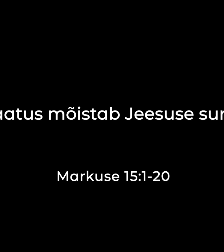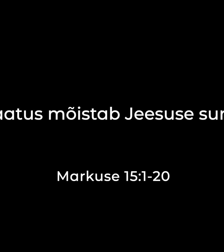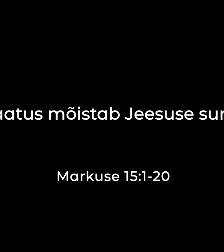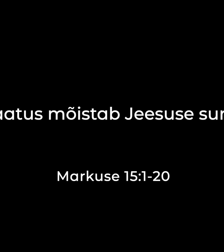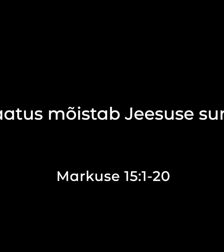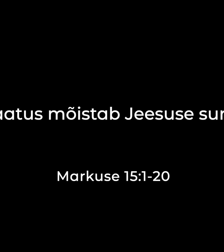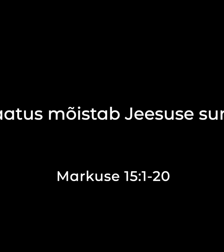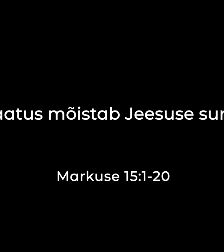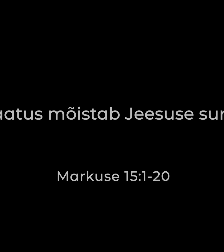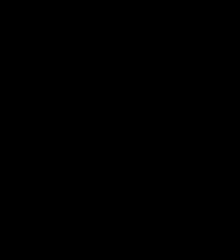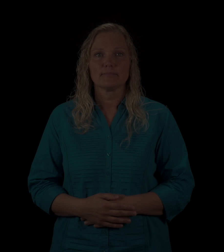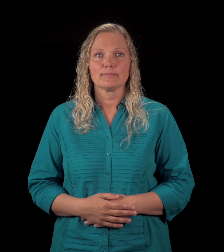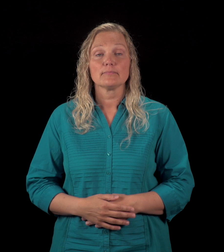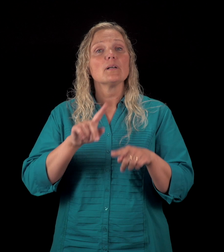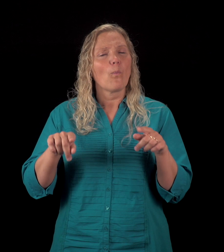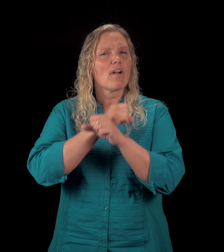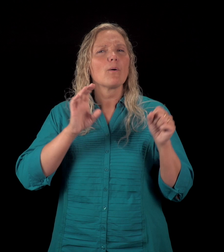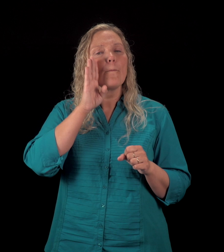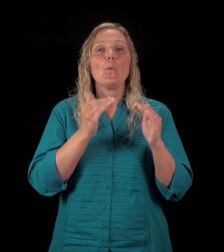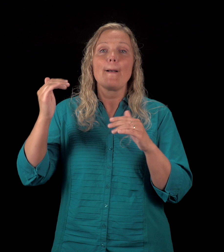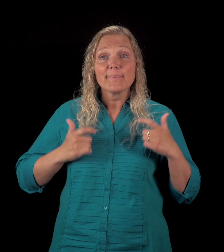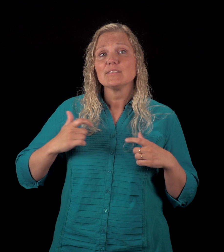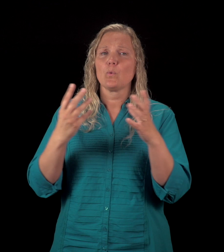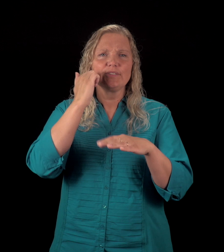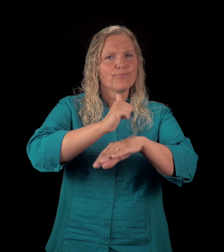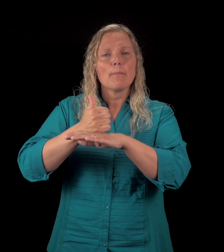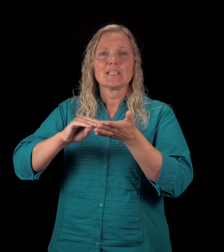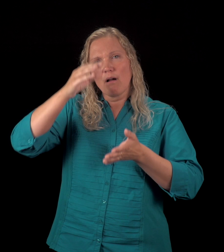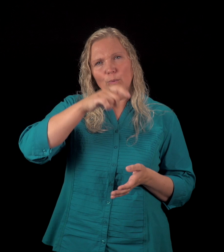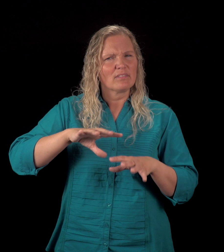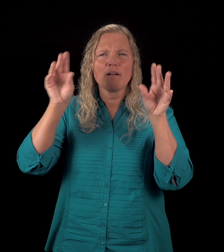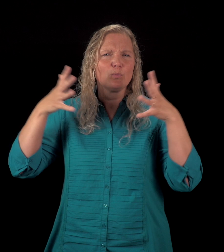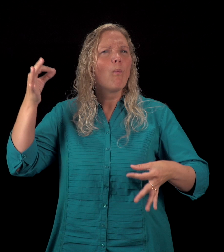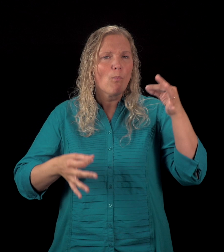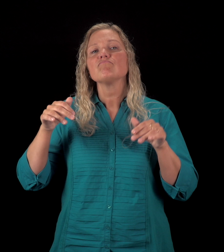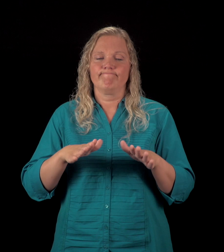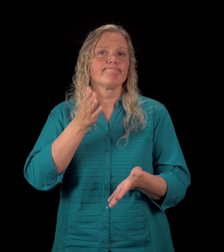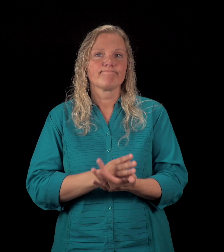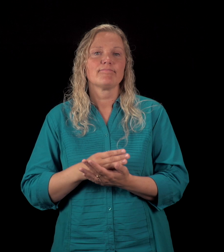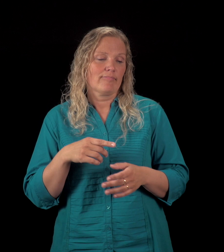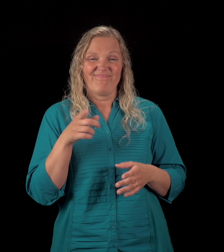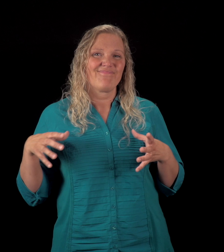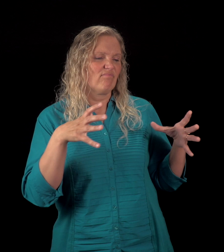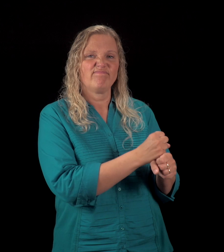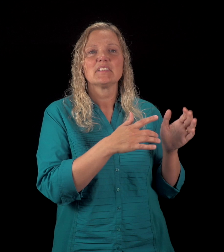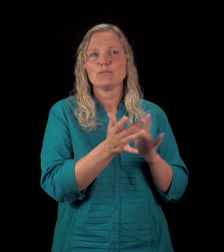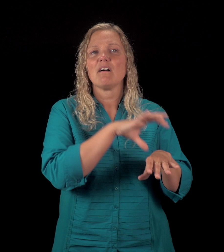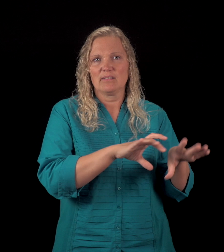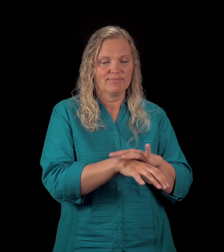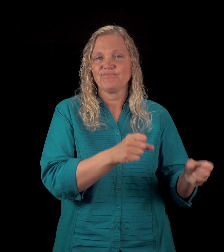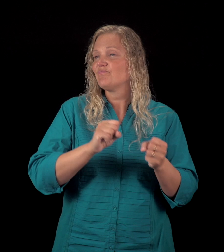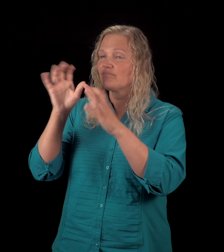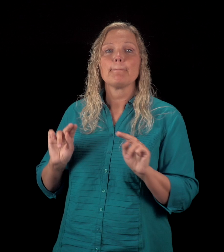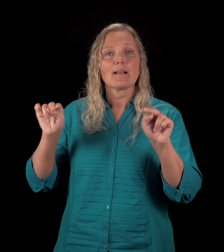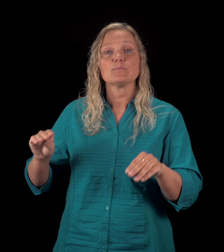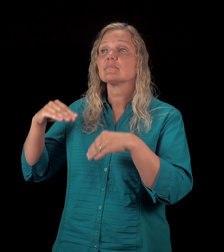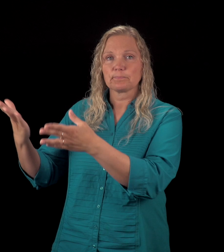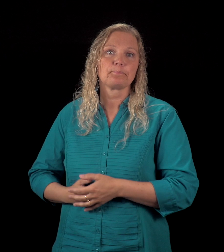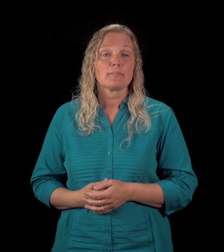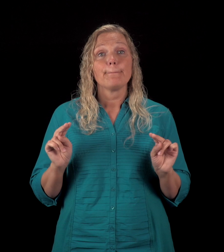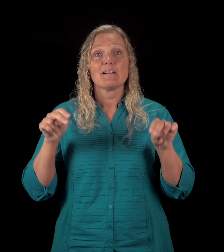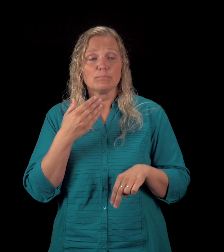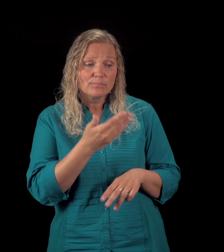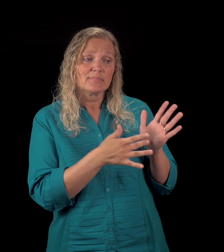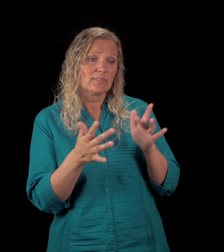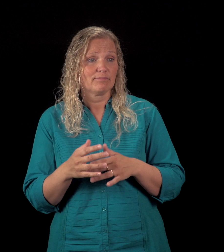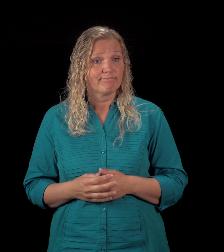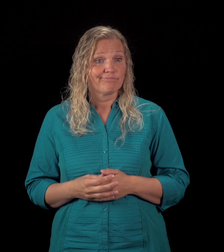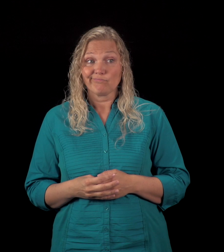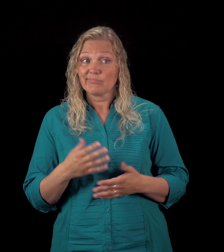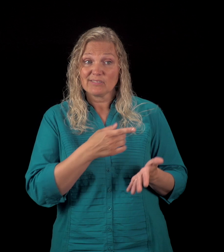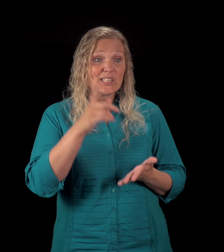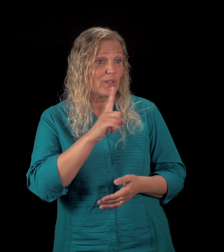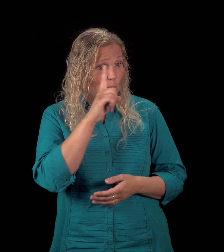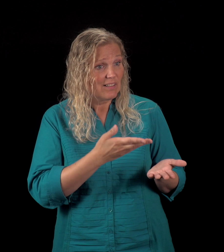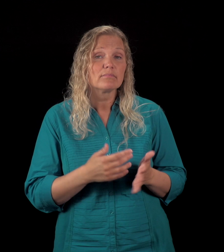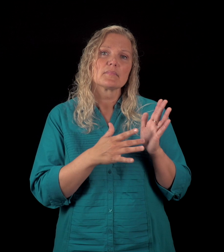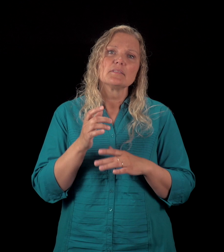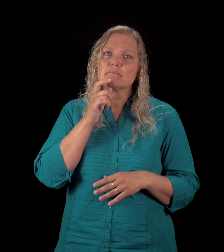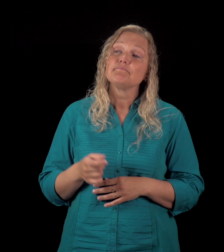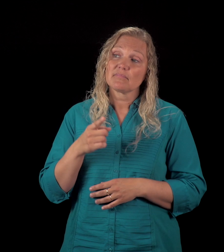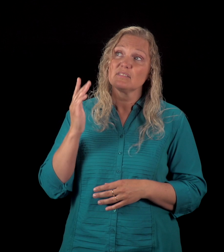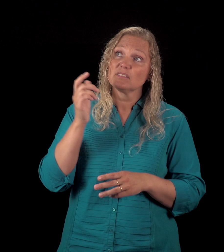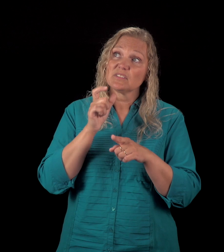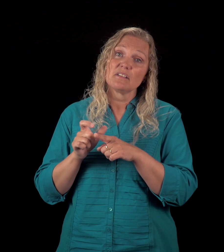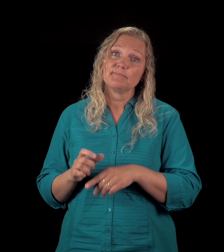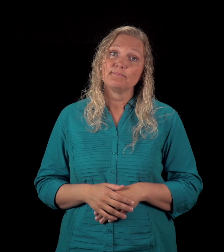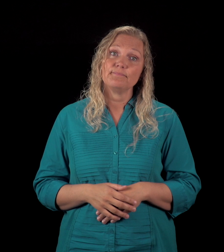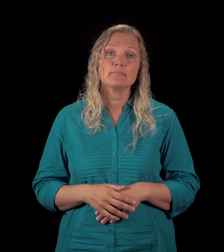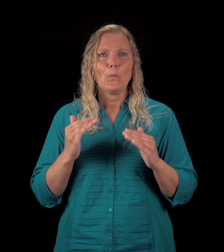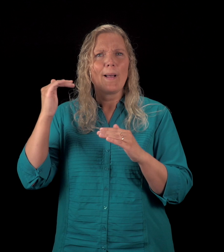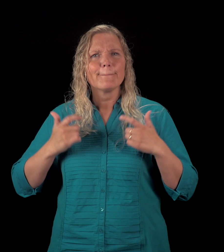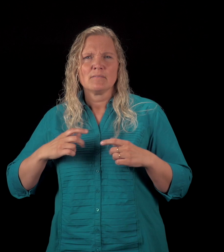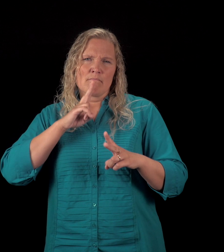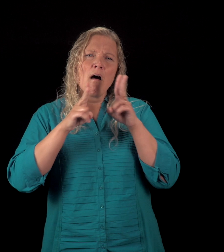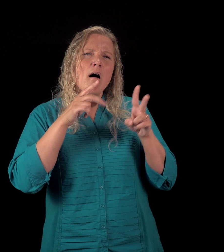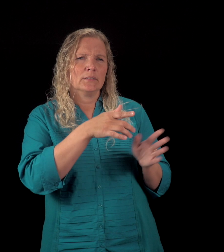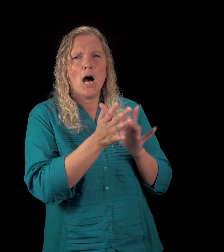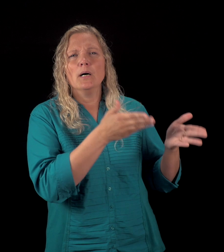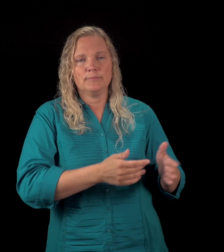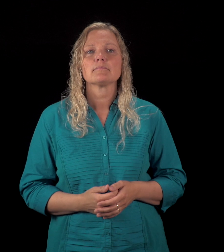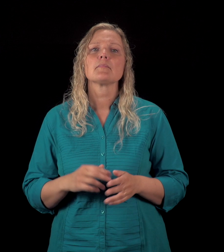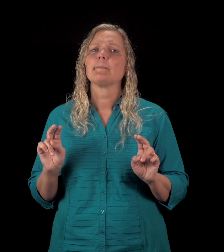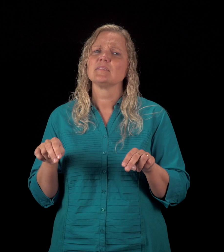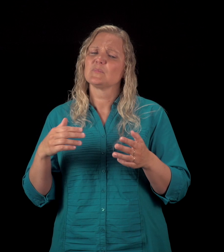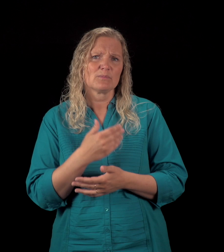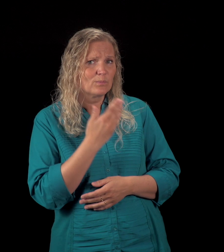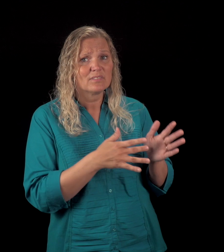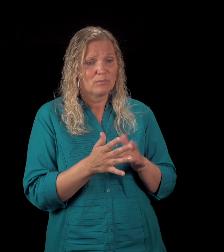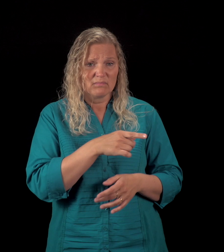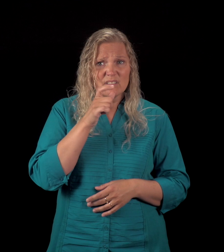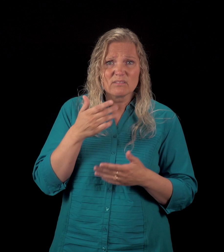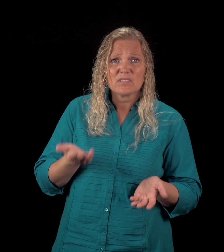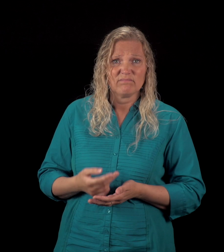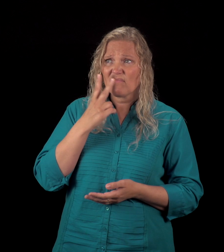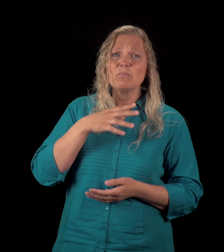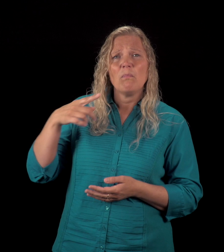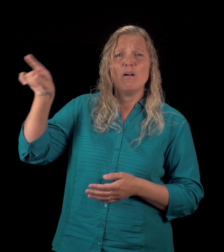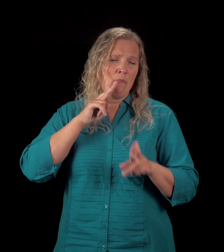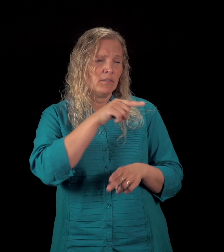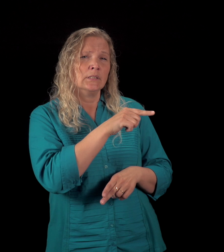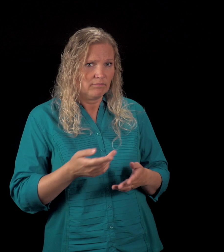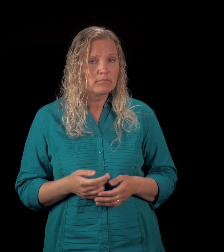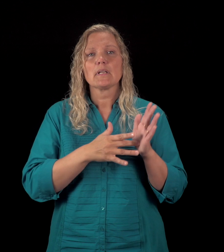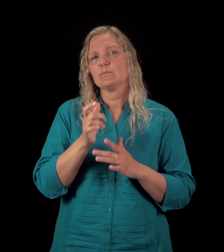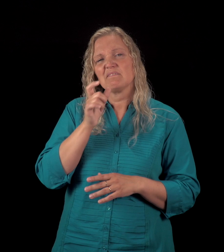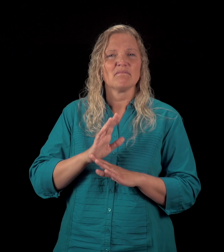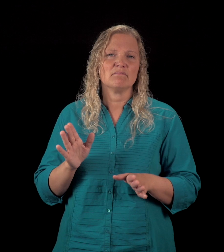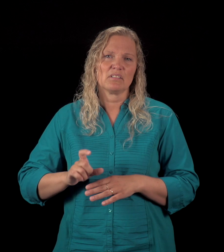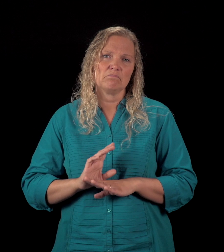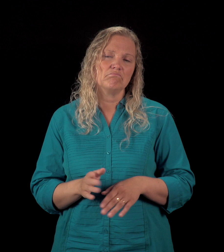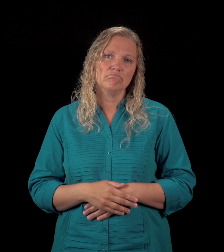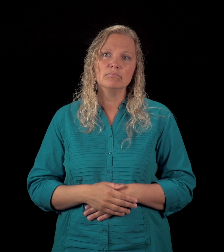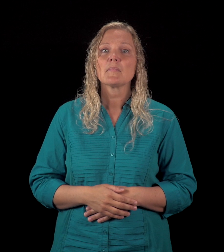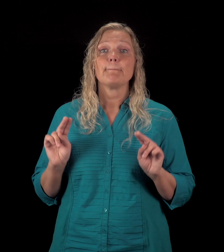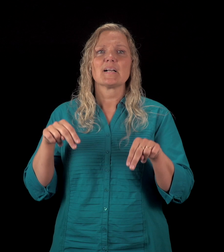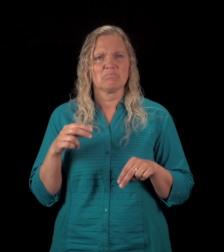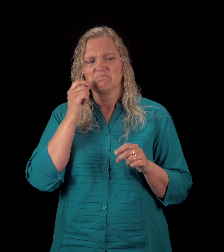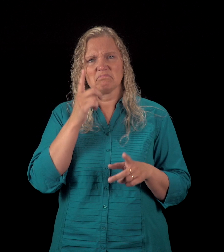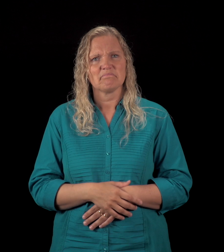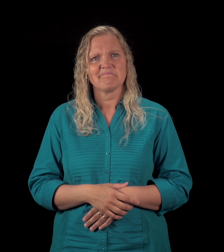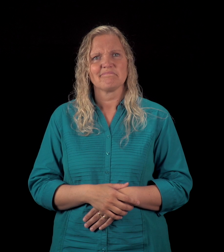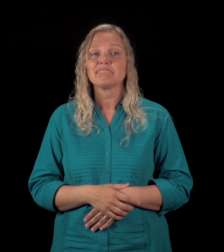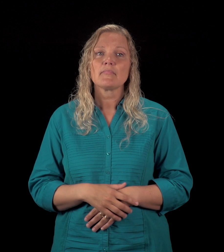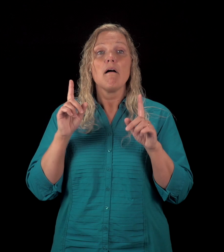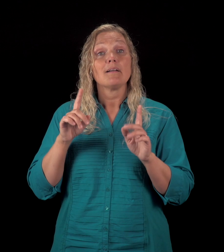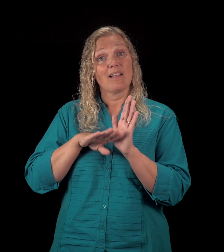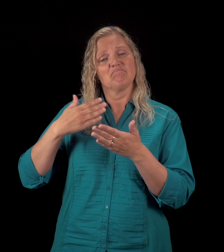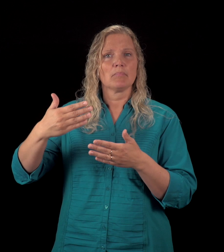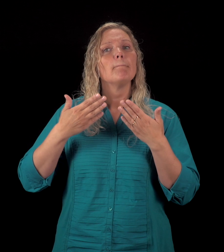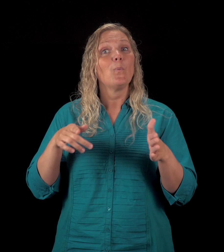Early in the morning, the chief priests, elders, scribes, and the whole Sanhedrin devised a plan. They bound Jesus, led Him away, and handed Him over to Pilate. So Pilate questioned Him, “Are You the King of the Jews?” “You have said so,” Jesus replied. And the chief priests began to accuse Him of many things. Then Pilate questioned Him again, “Have You no answer? Look how many charges they are bringing against You!”